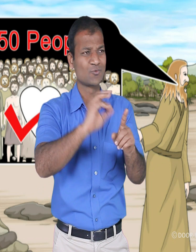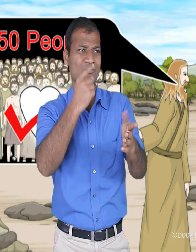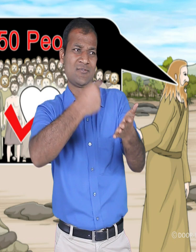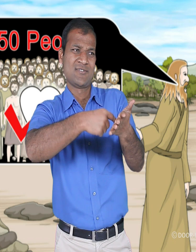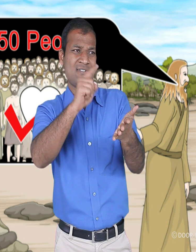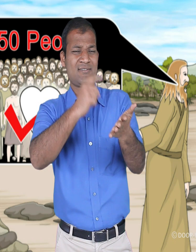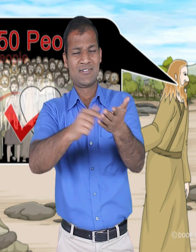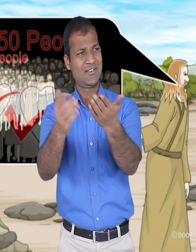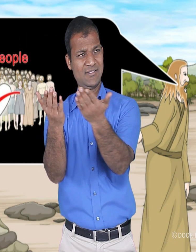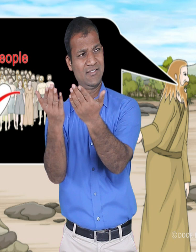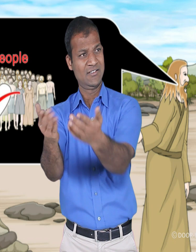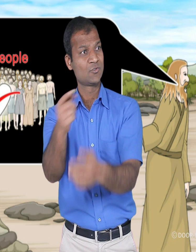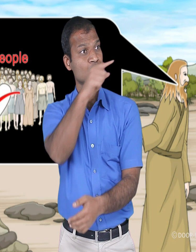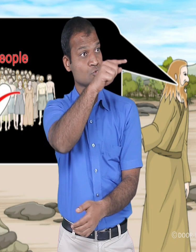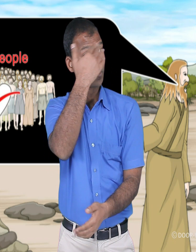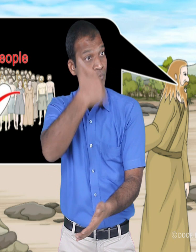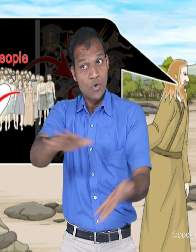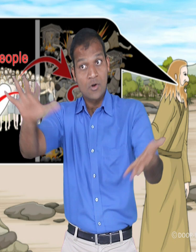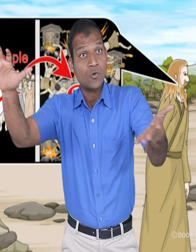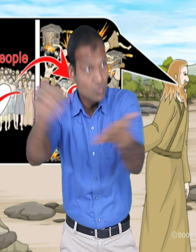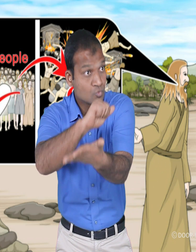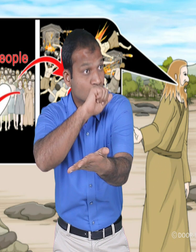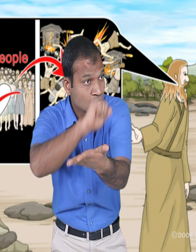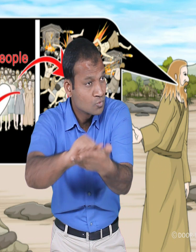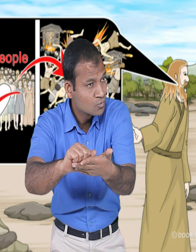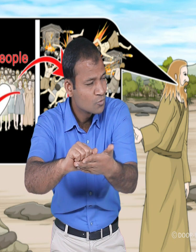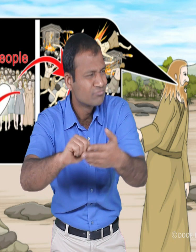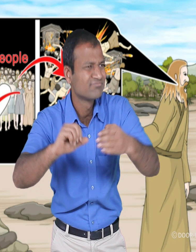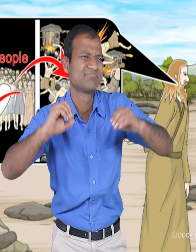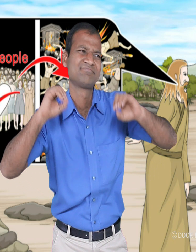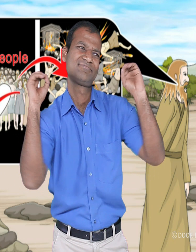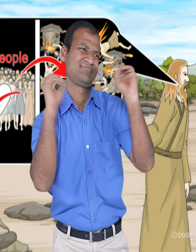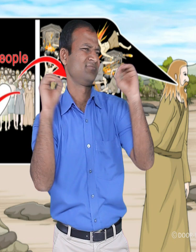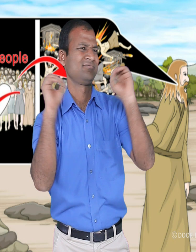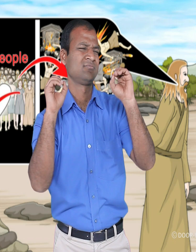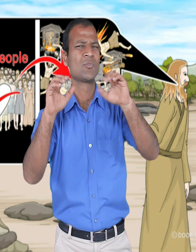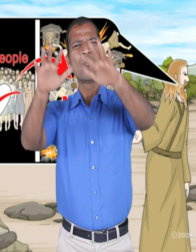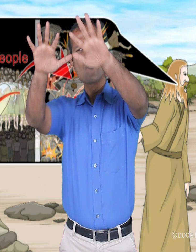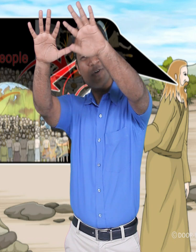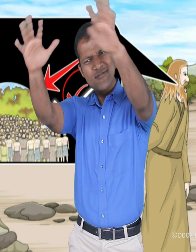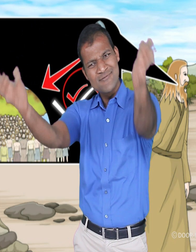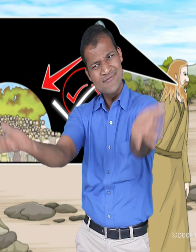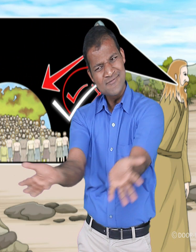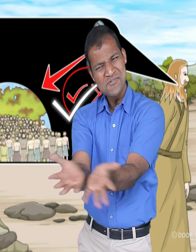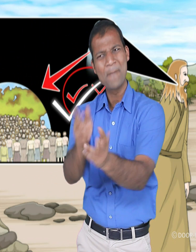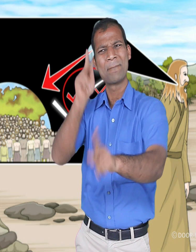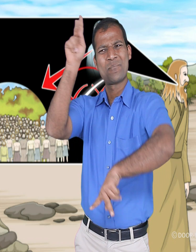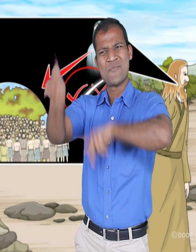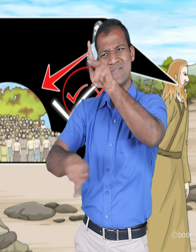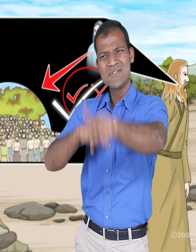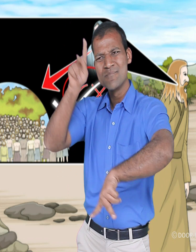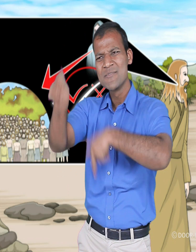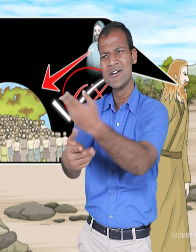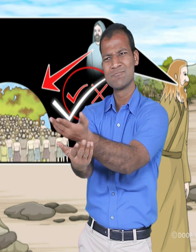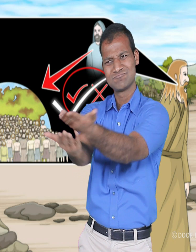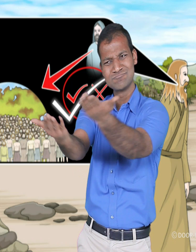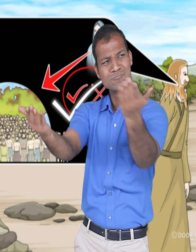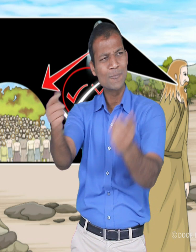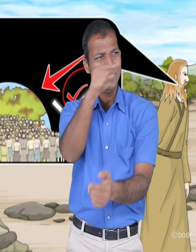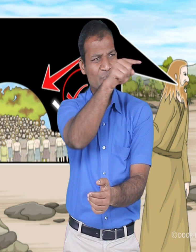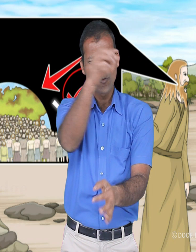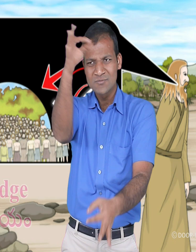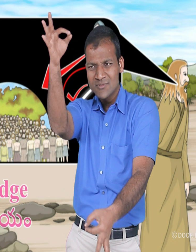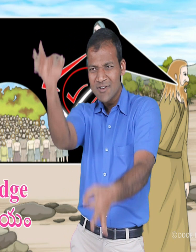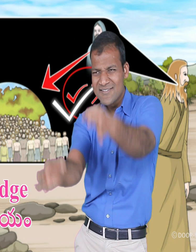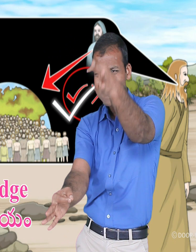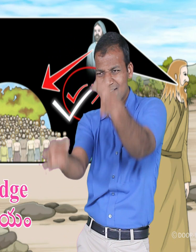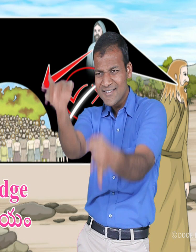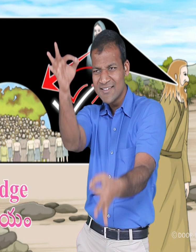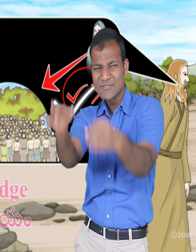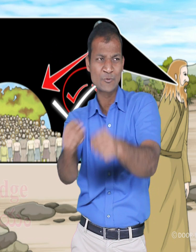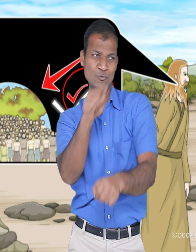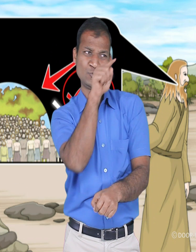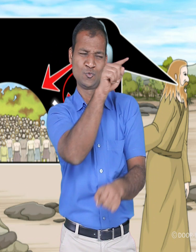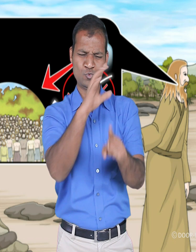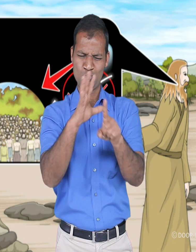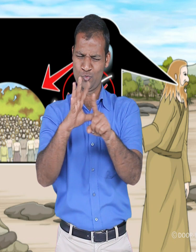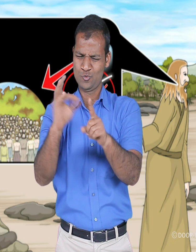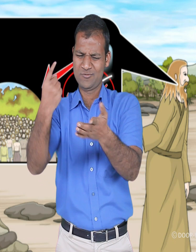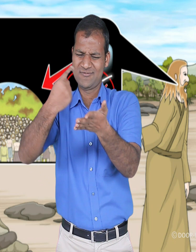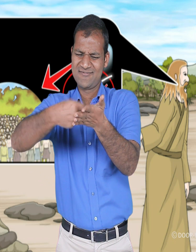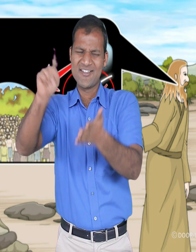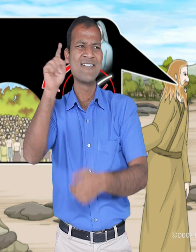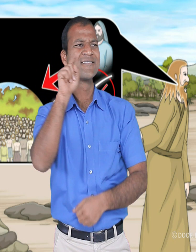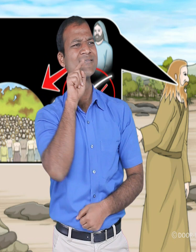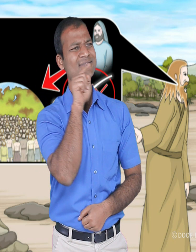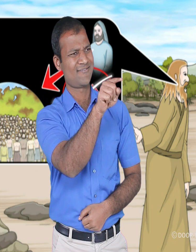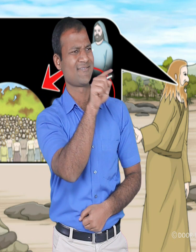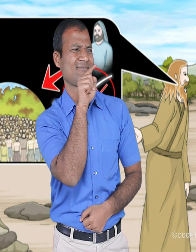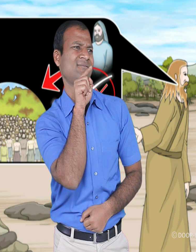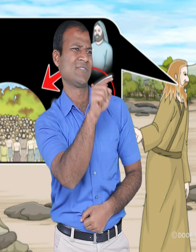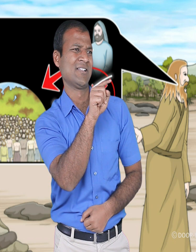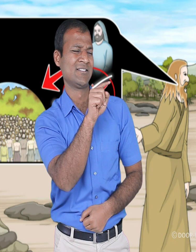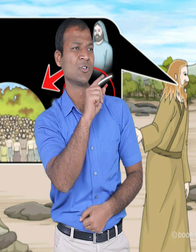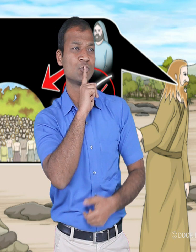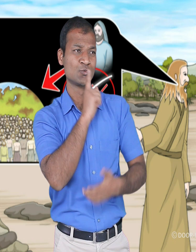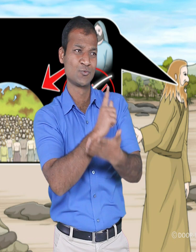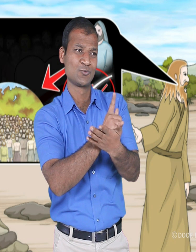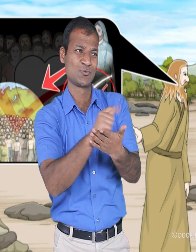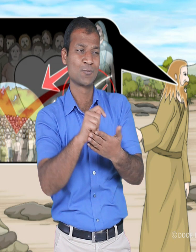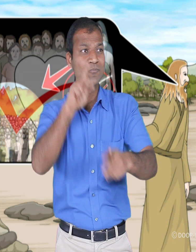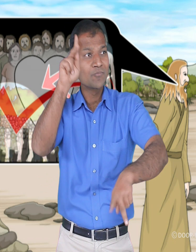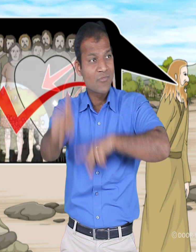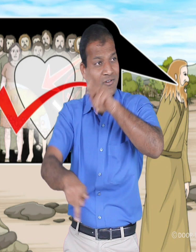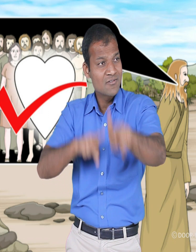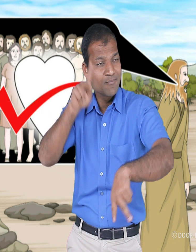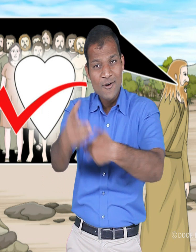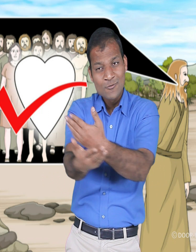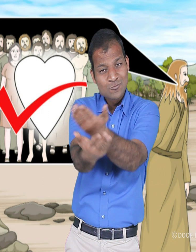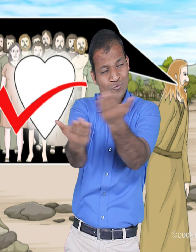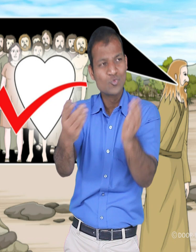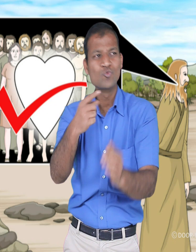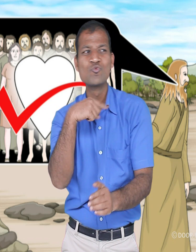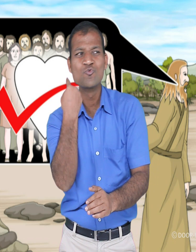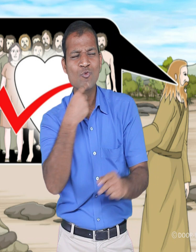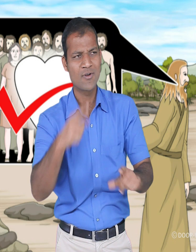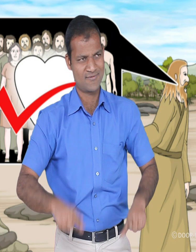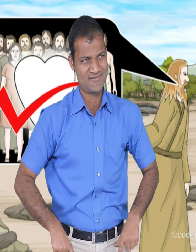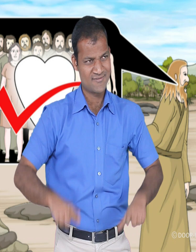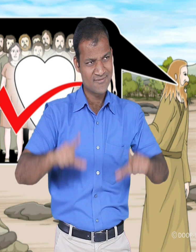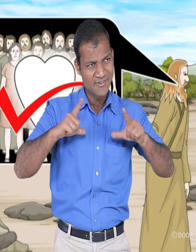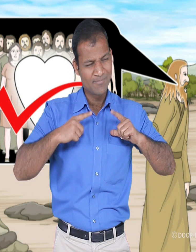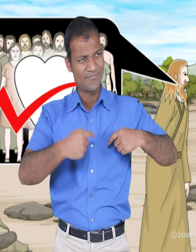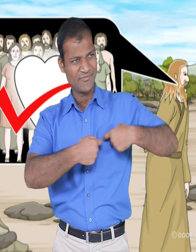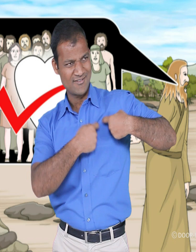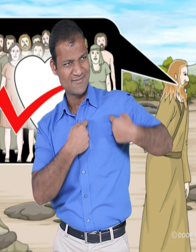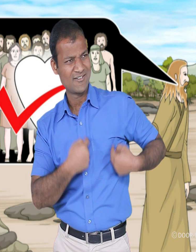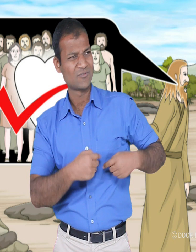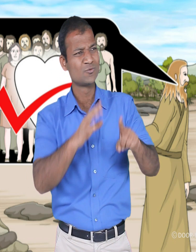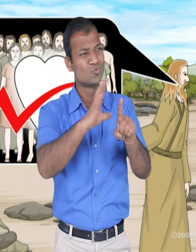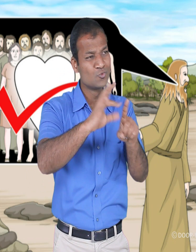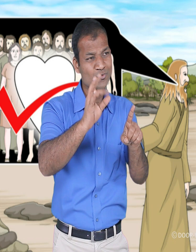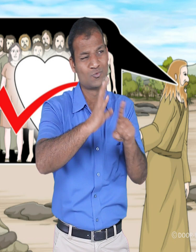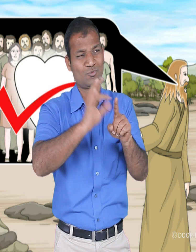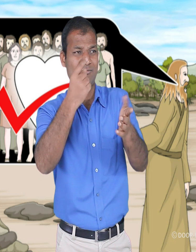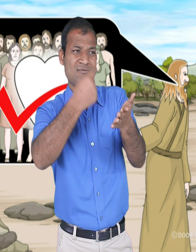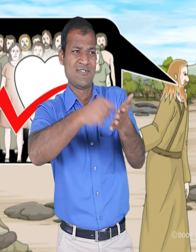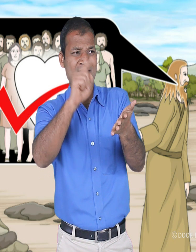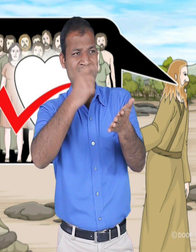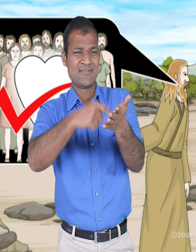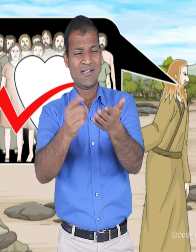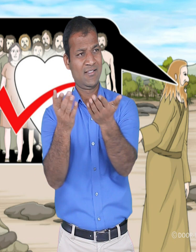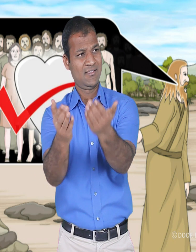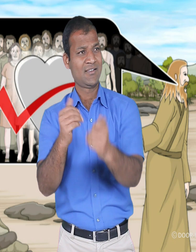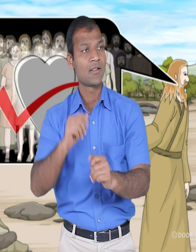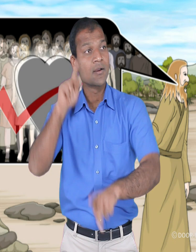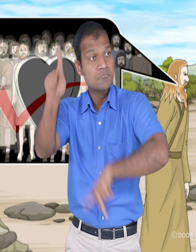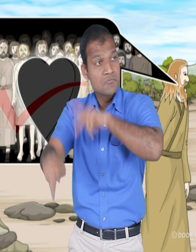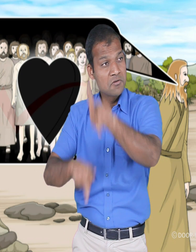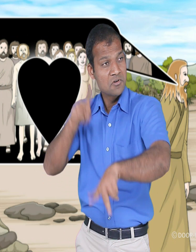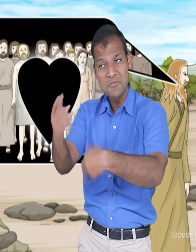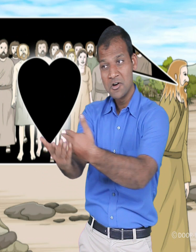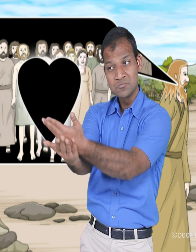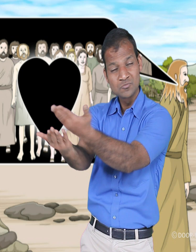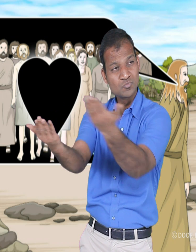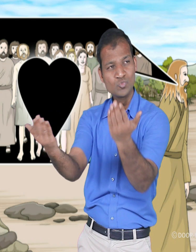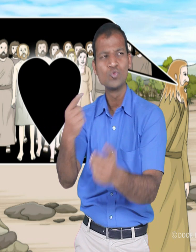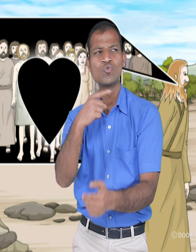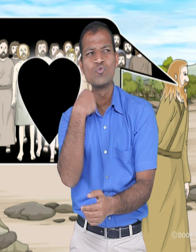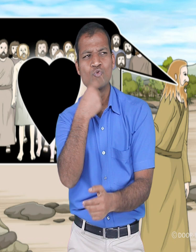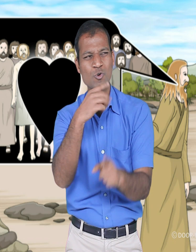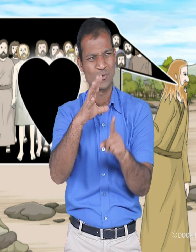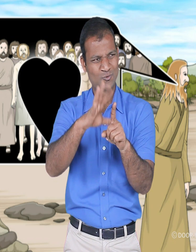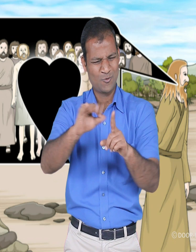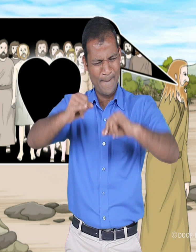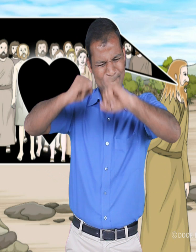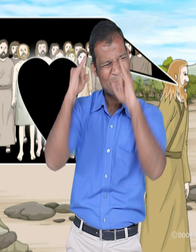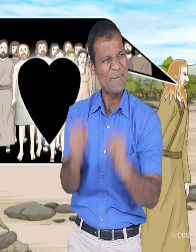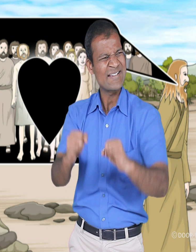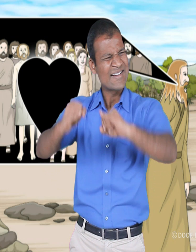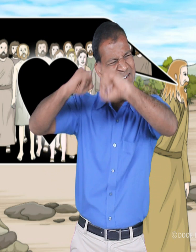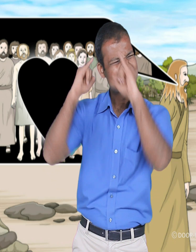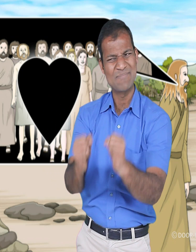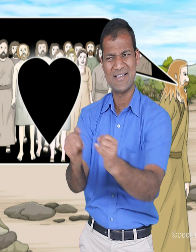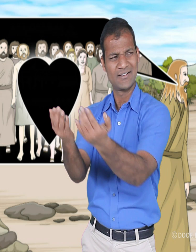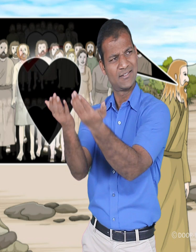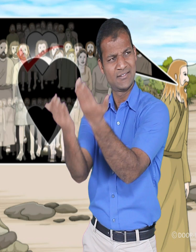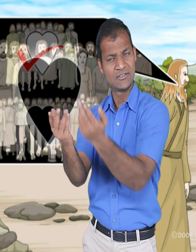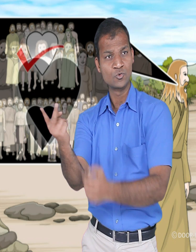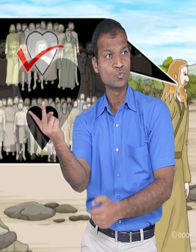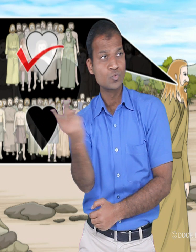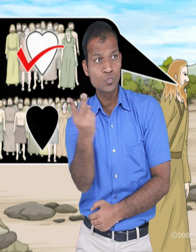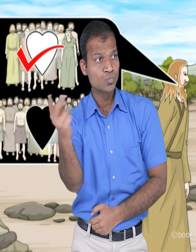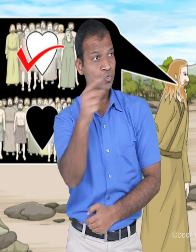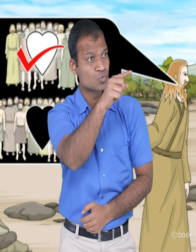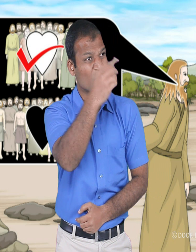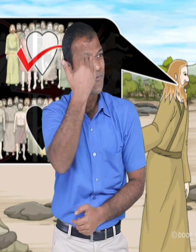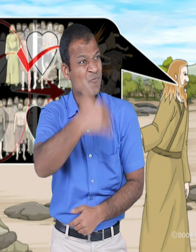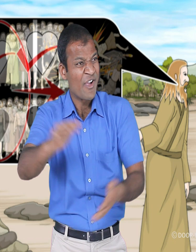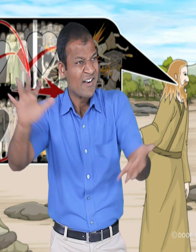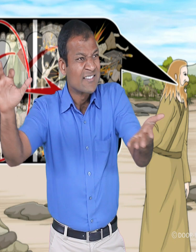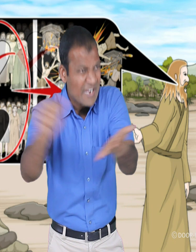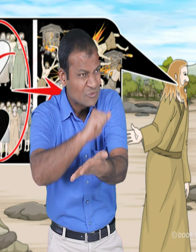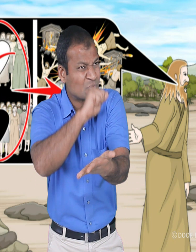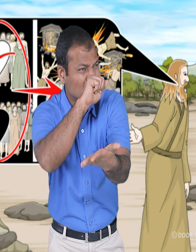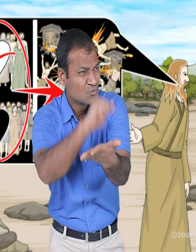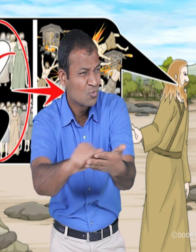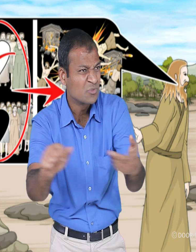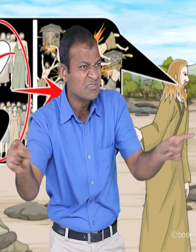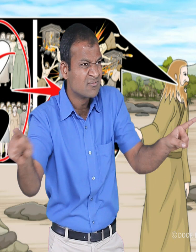Far be it from You to do such a thing—to kill the righteous with the wicked, so that the righteous and the wicked are treated alike.